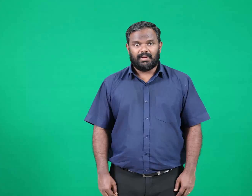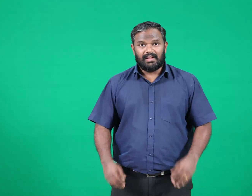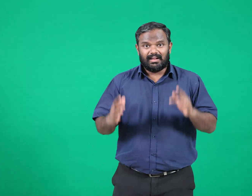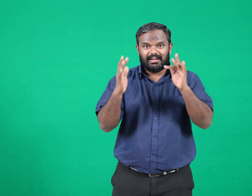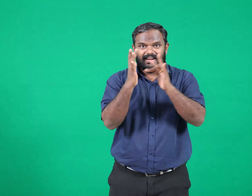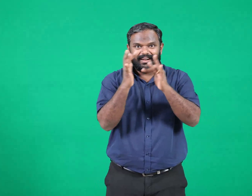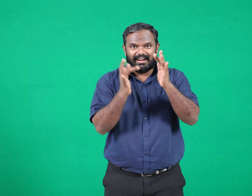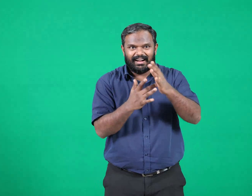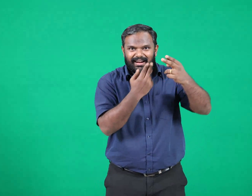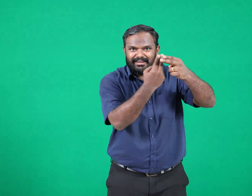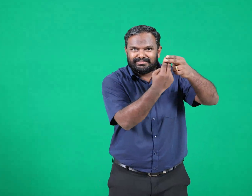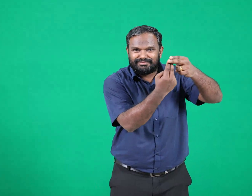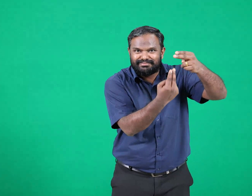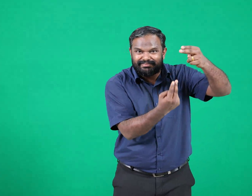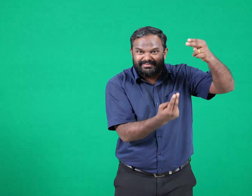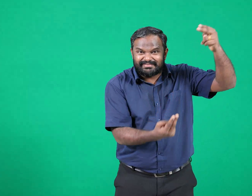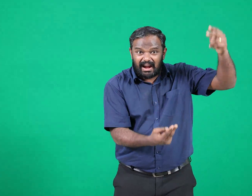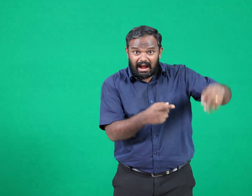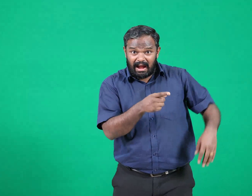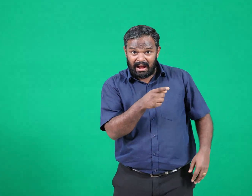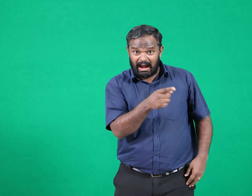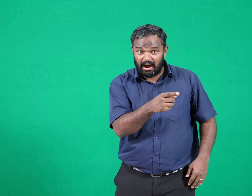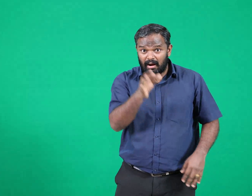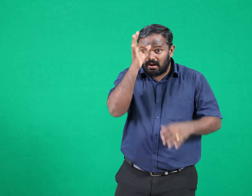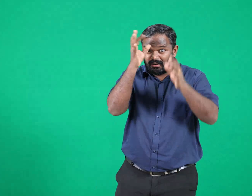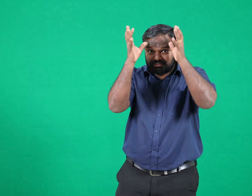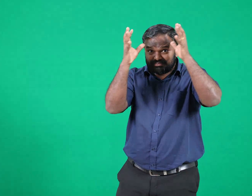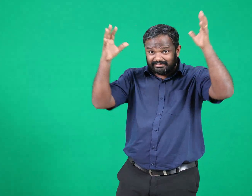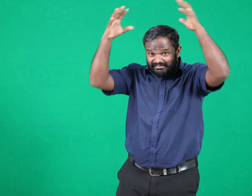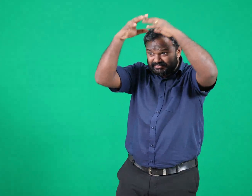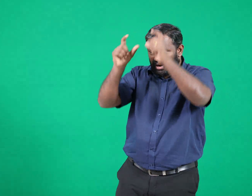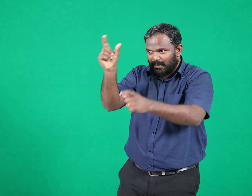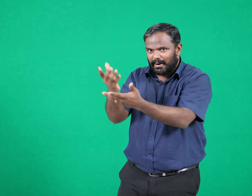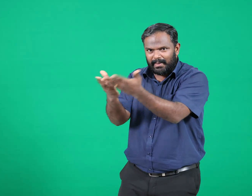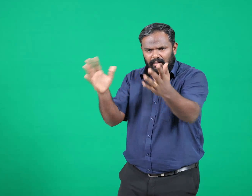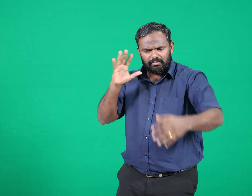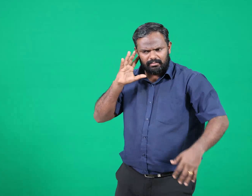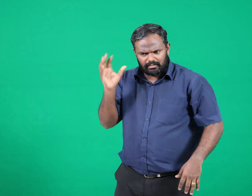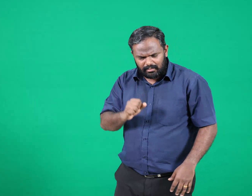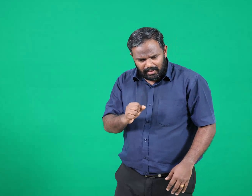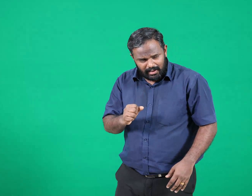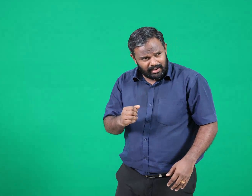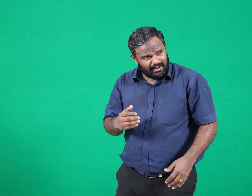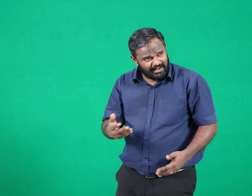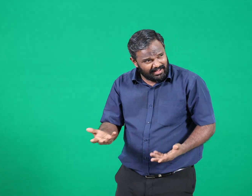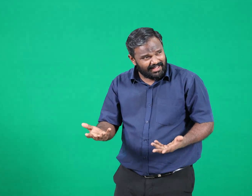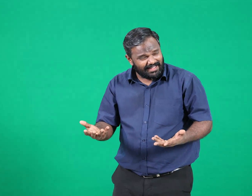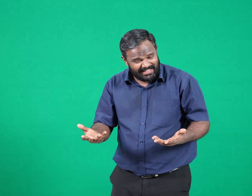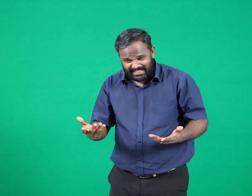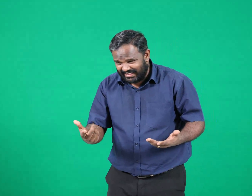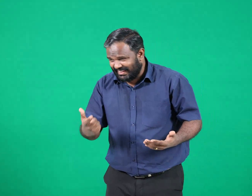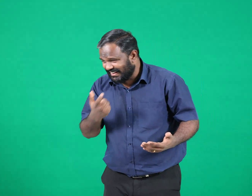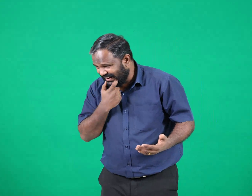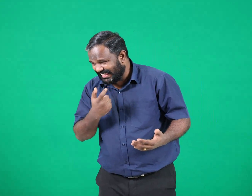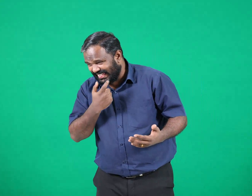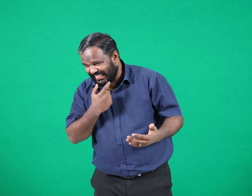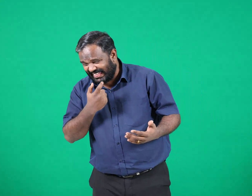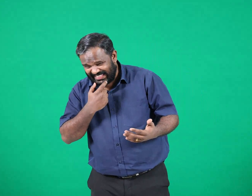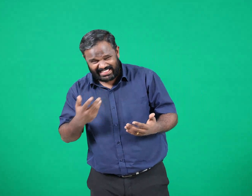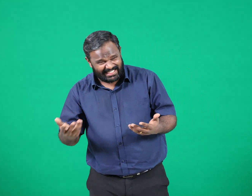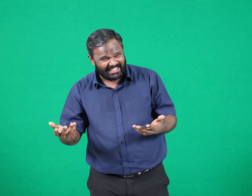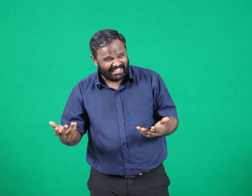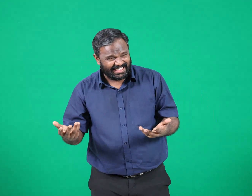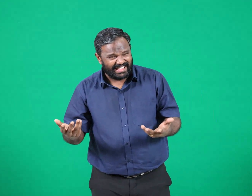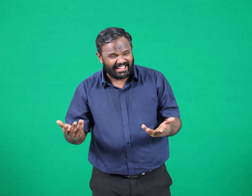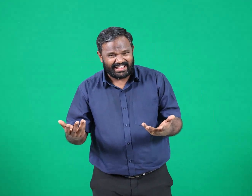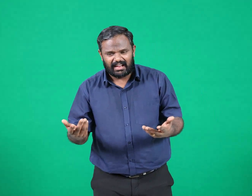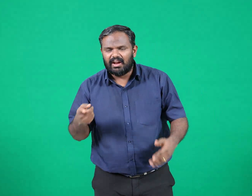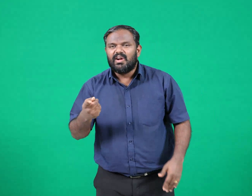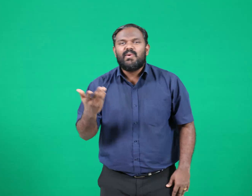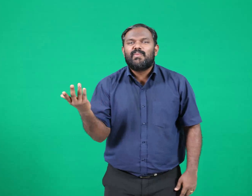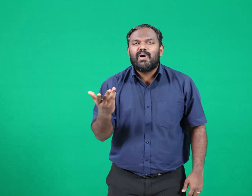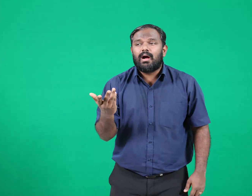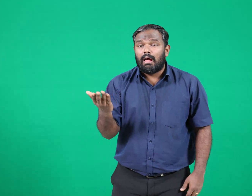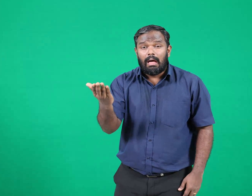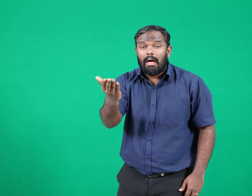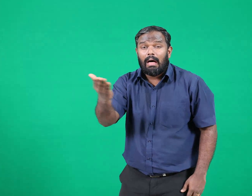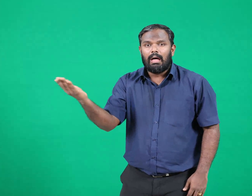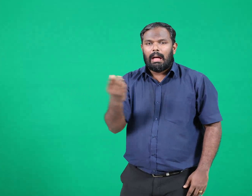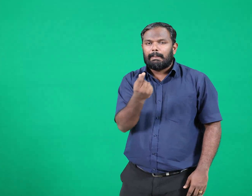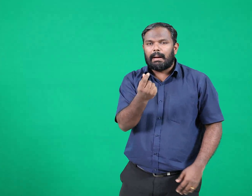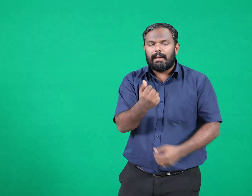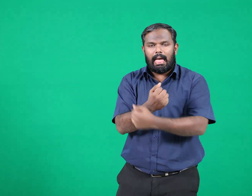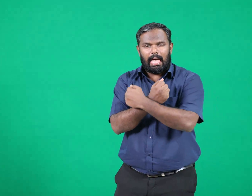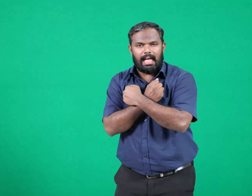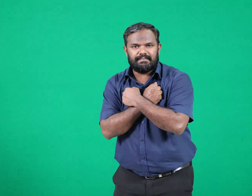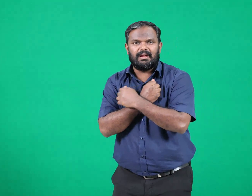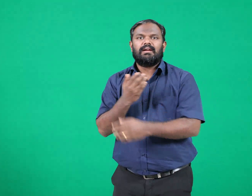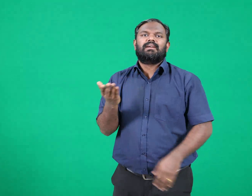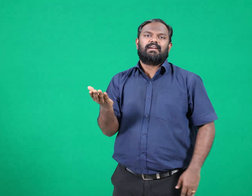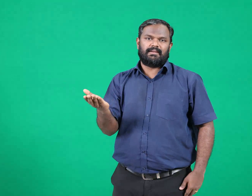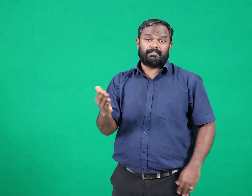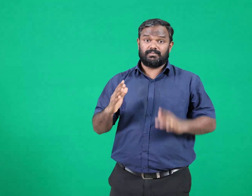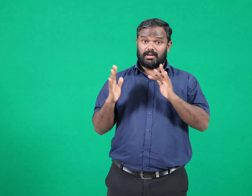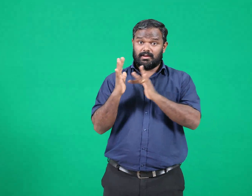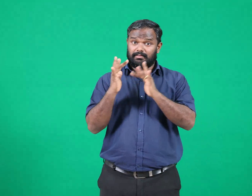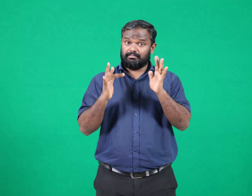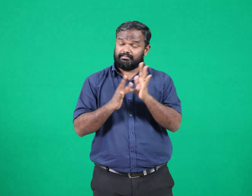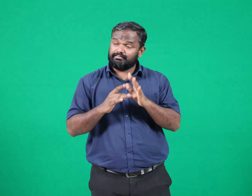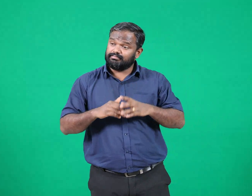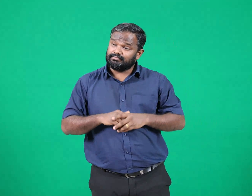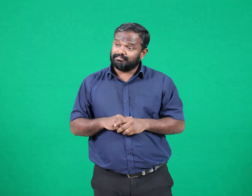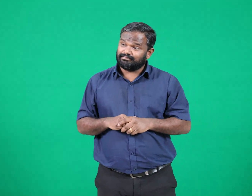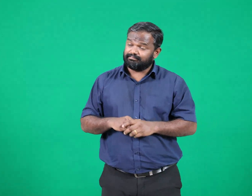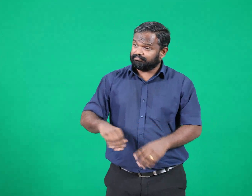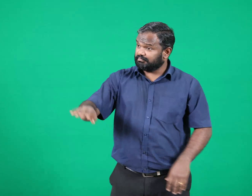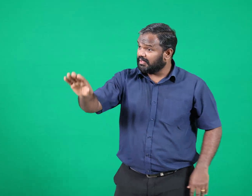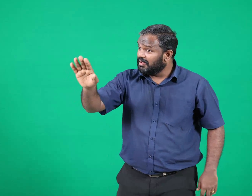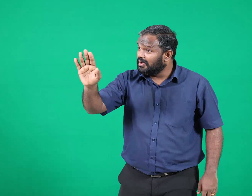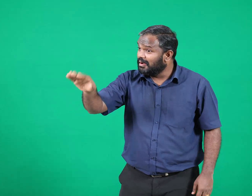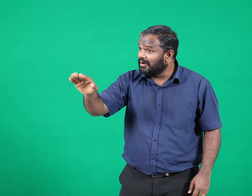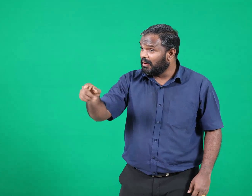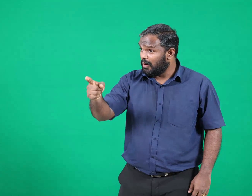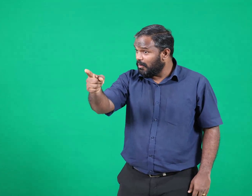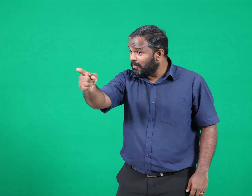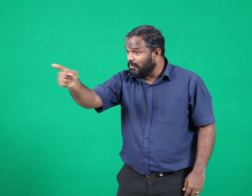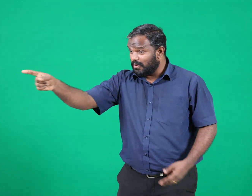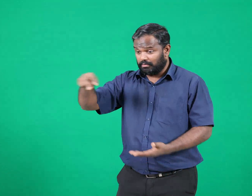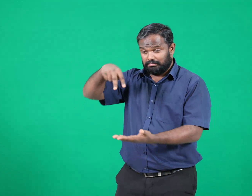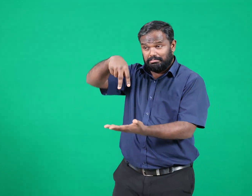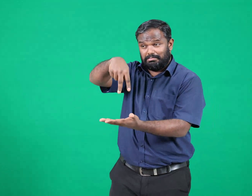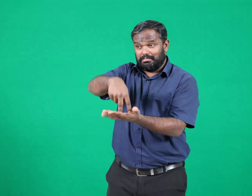The Pharisees, who were lovers of money, heard all of this and were scoffing at Jesus.